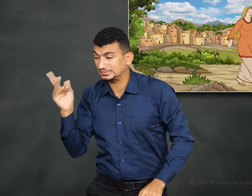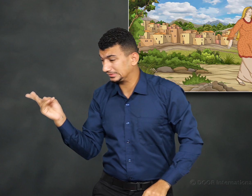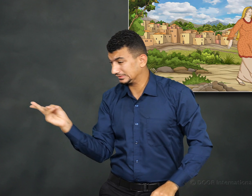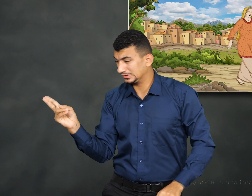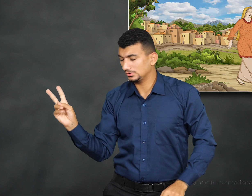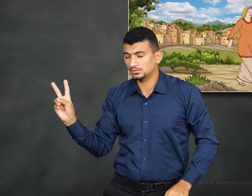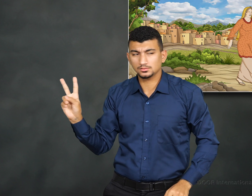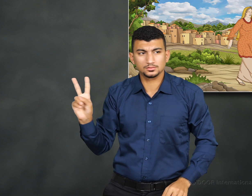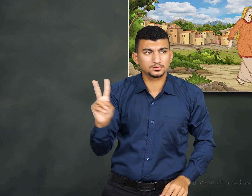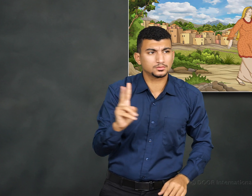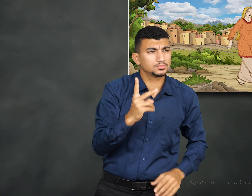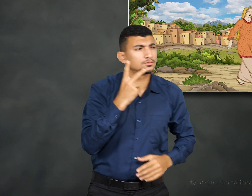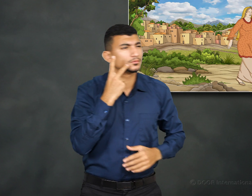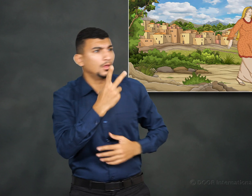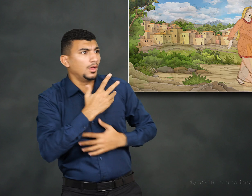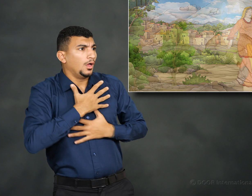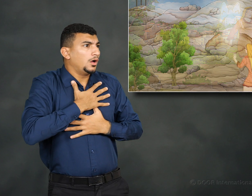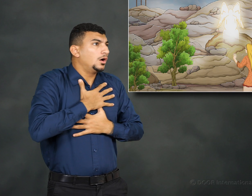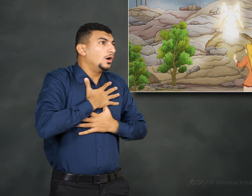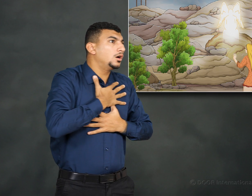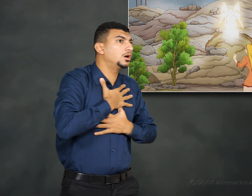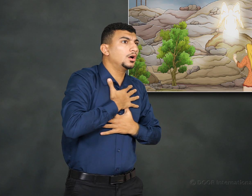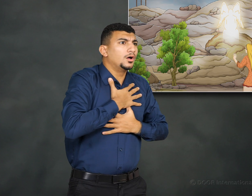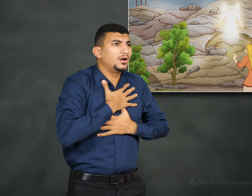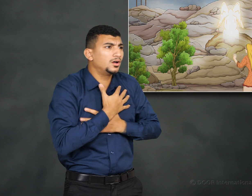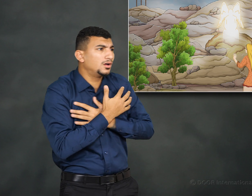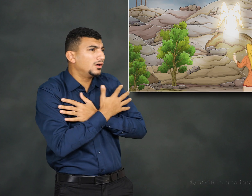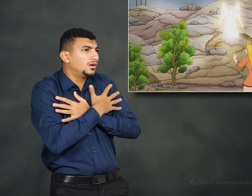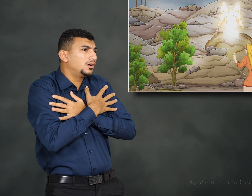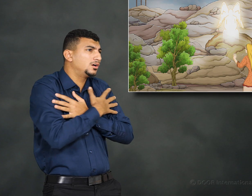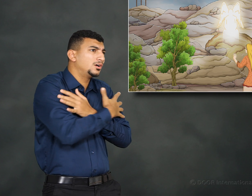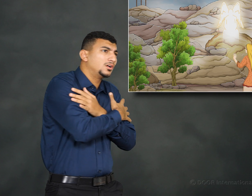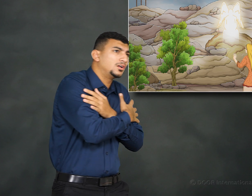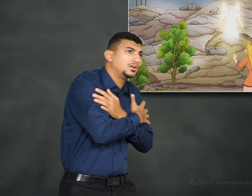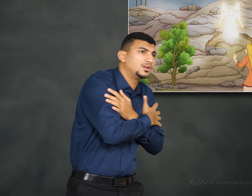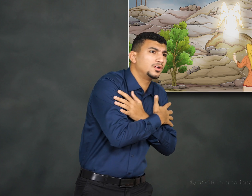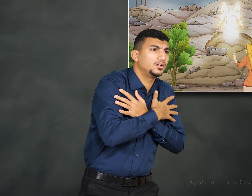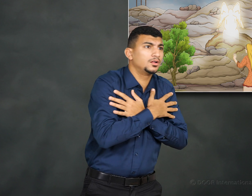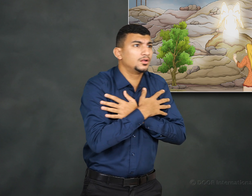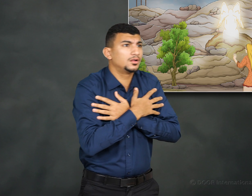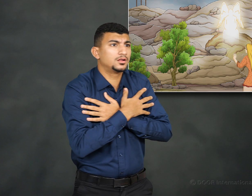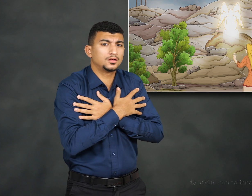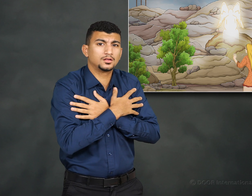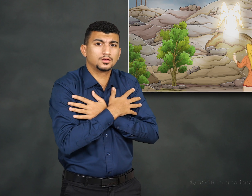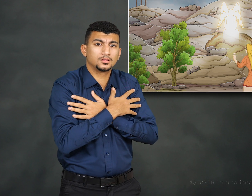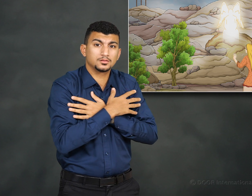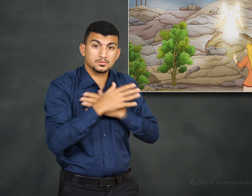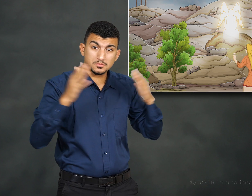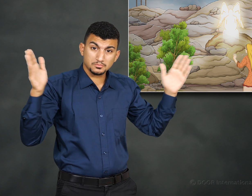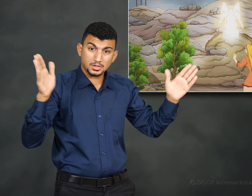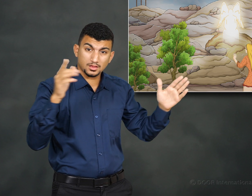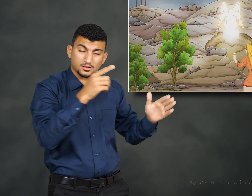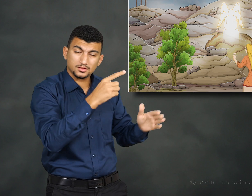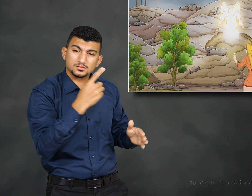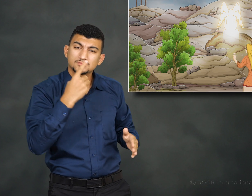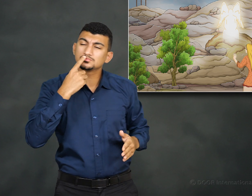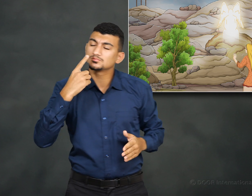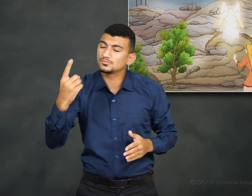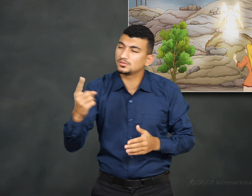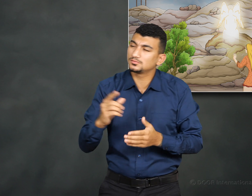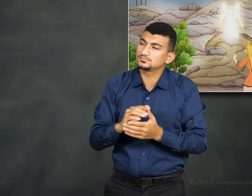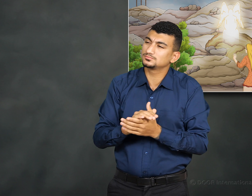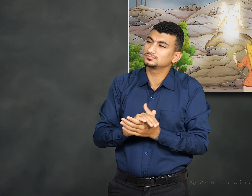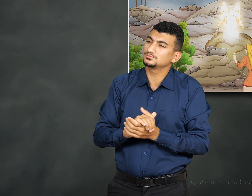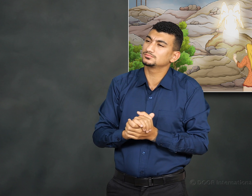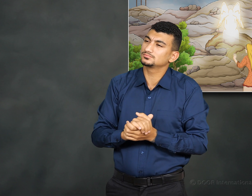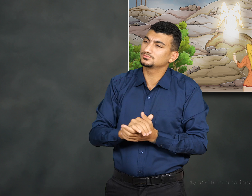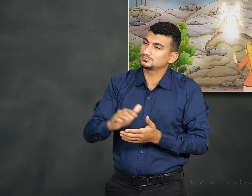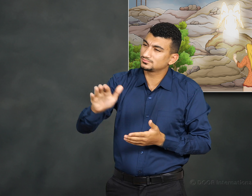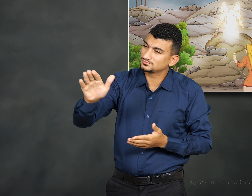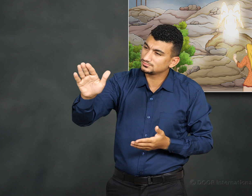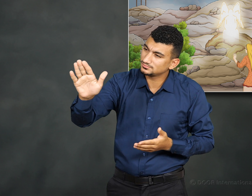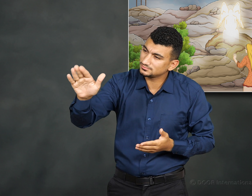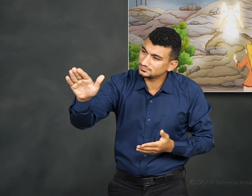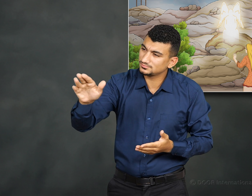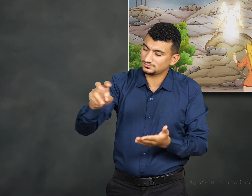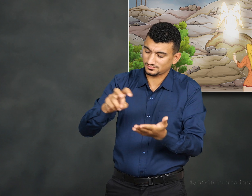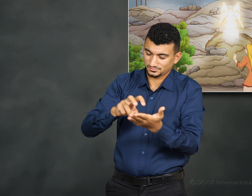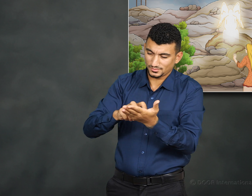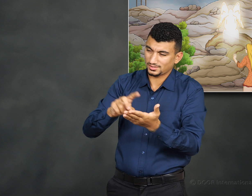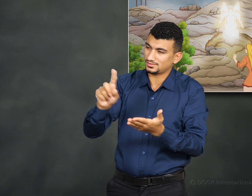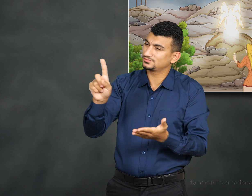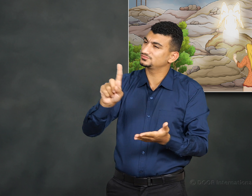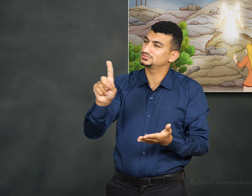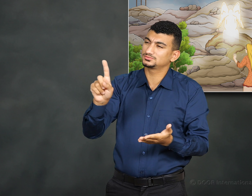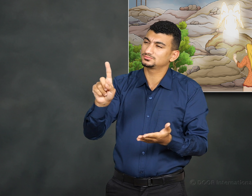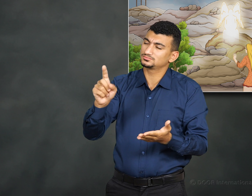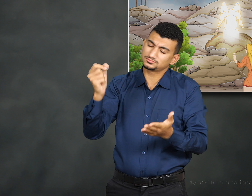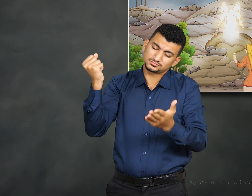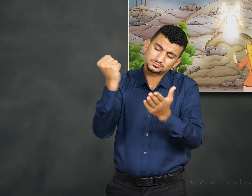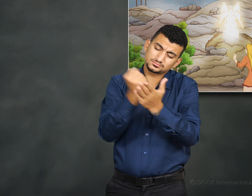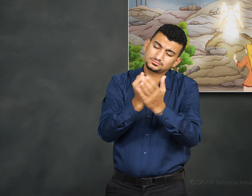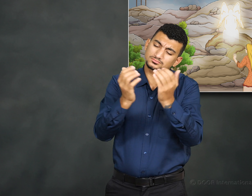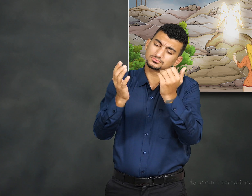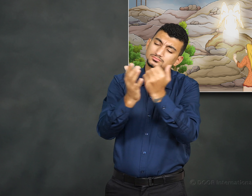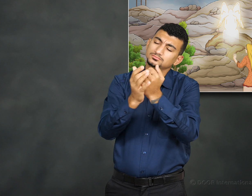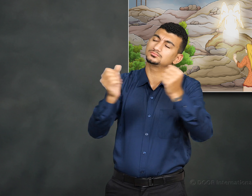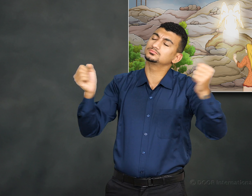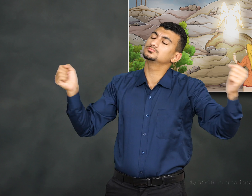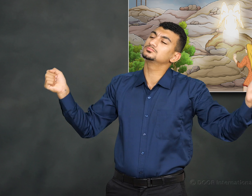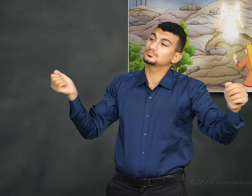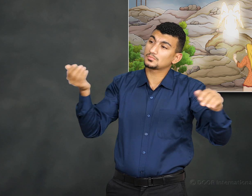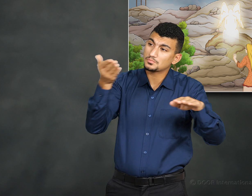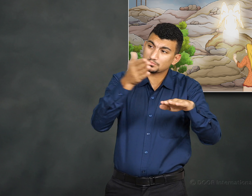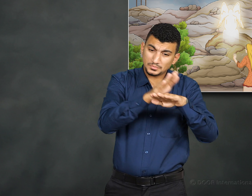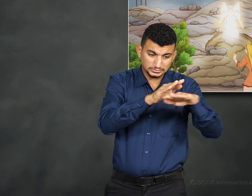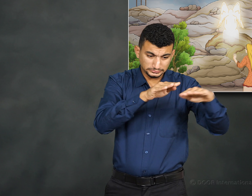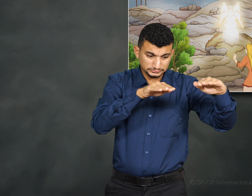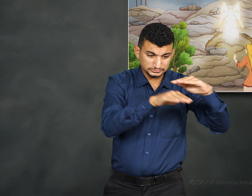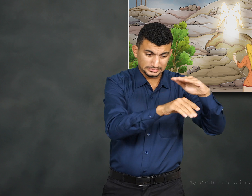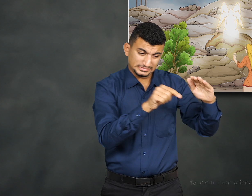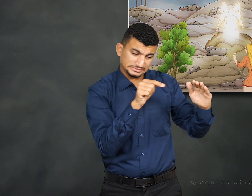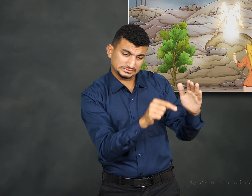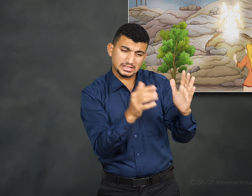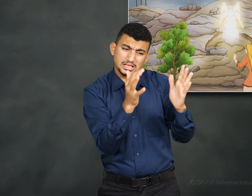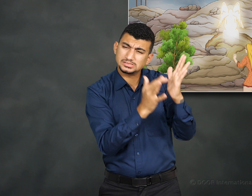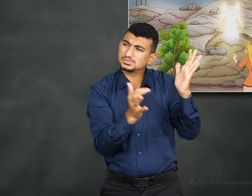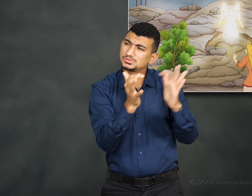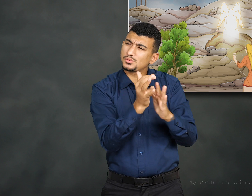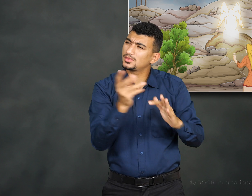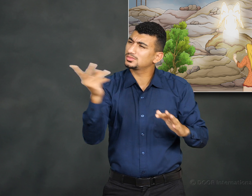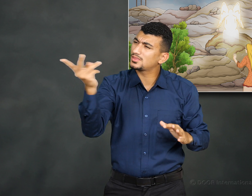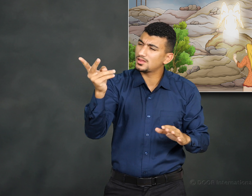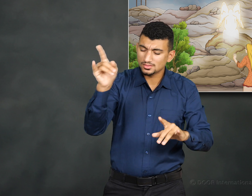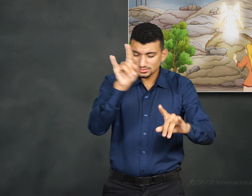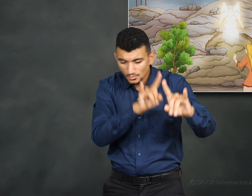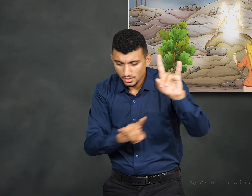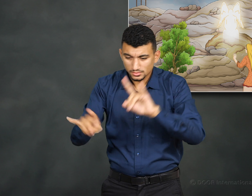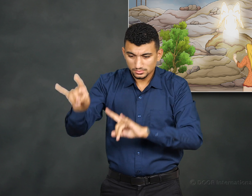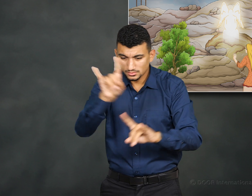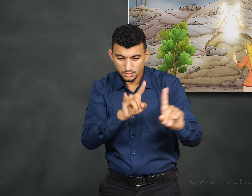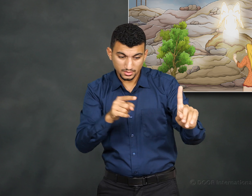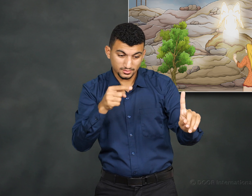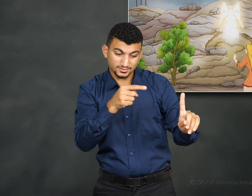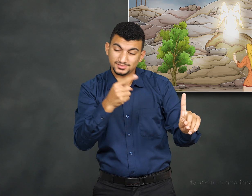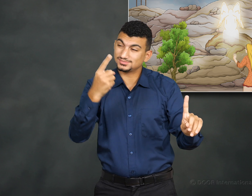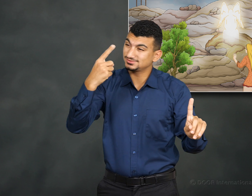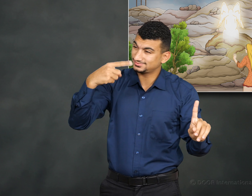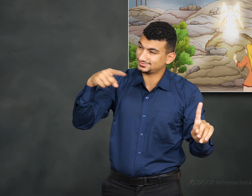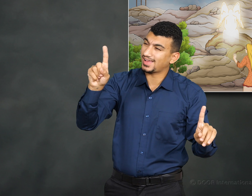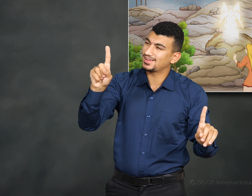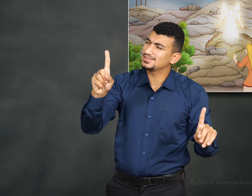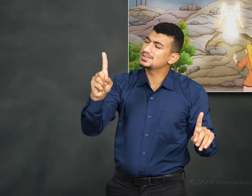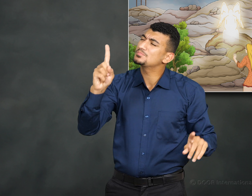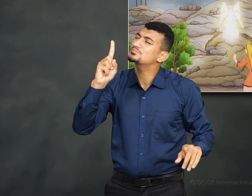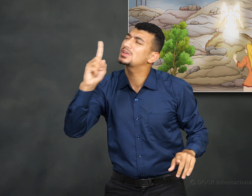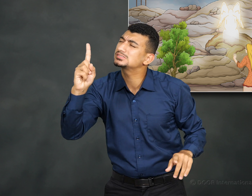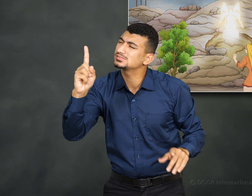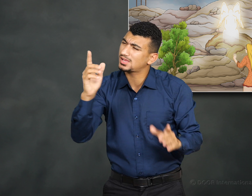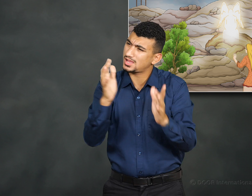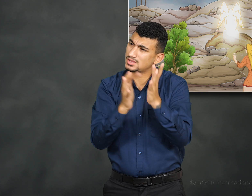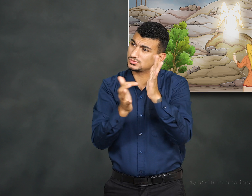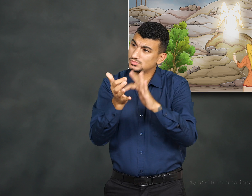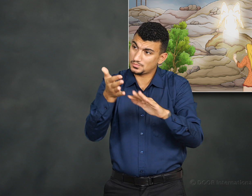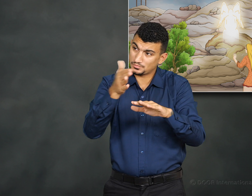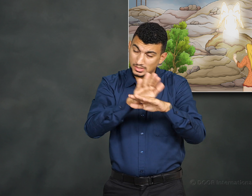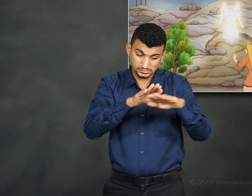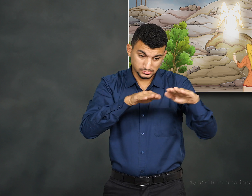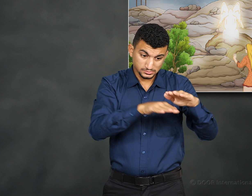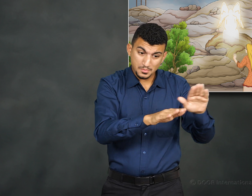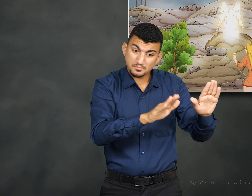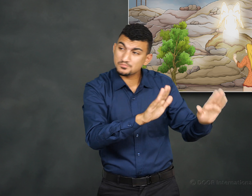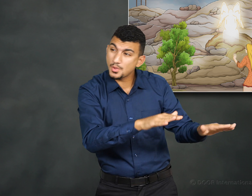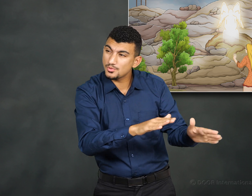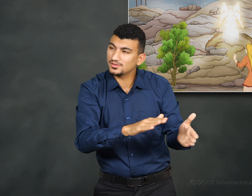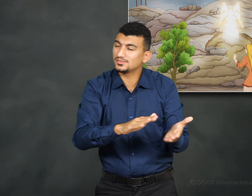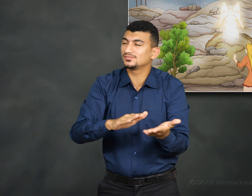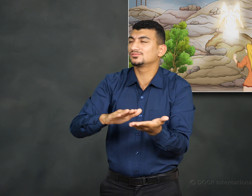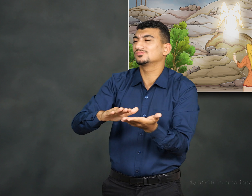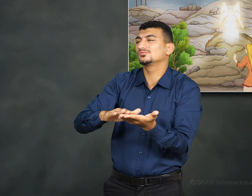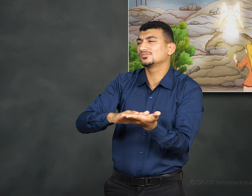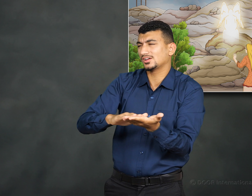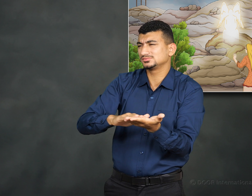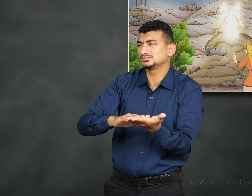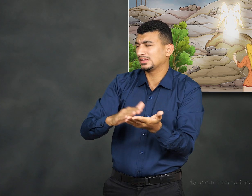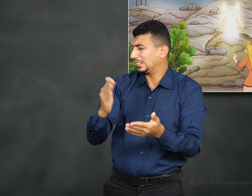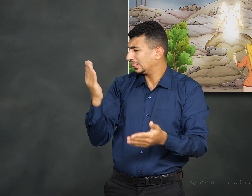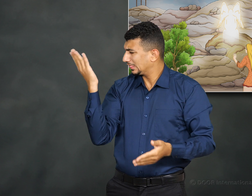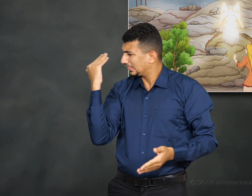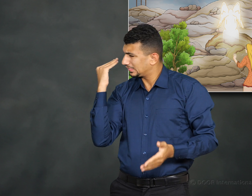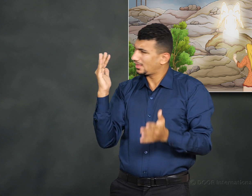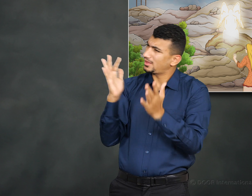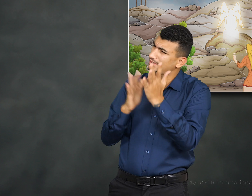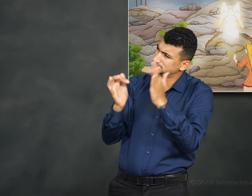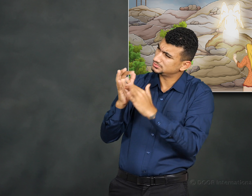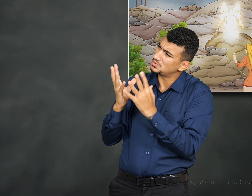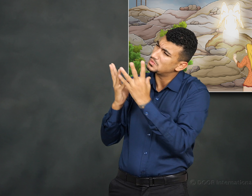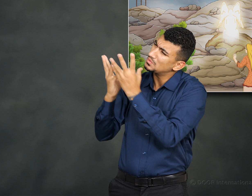But the angel said to the women, “Do not be afraid, for I know that you are looking for Jesus, who was crucified.